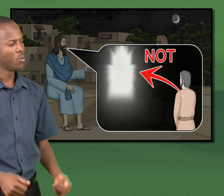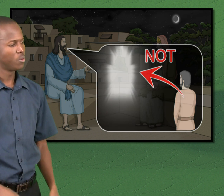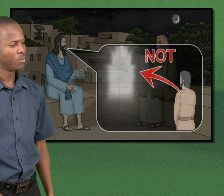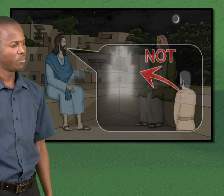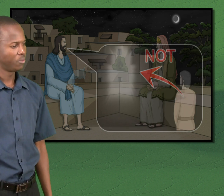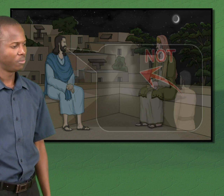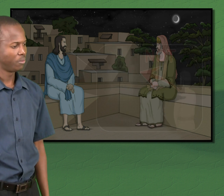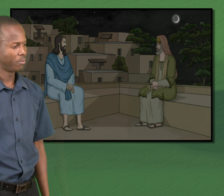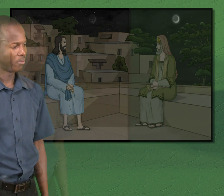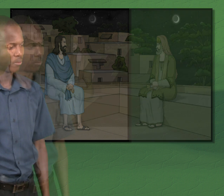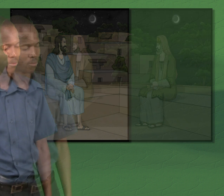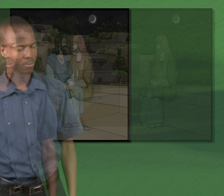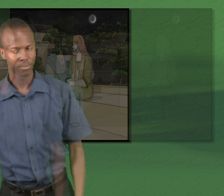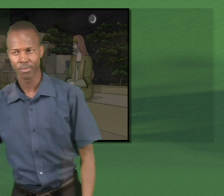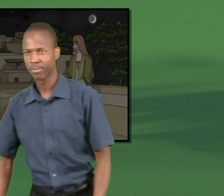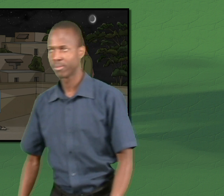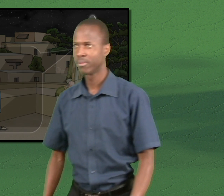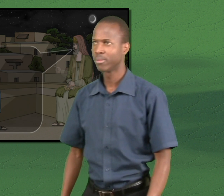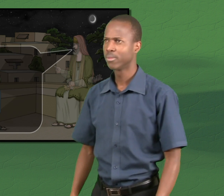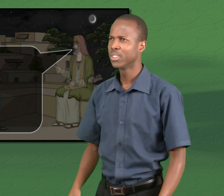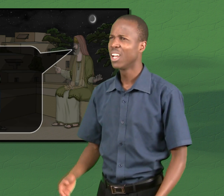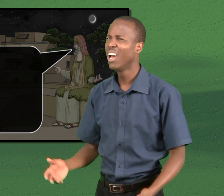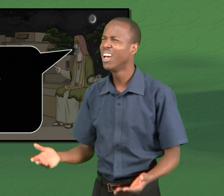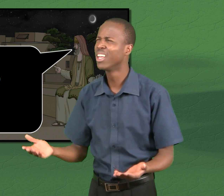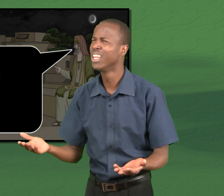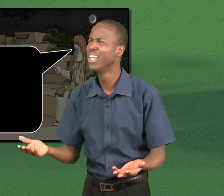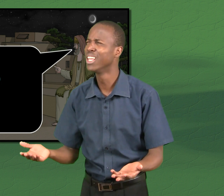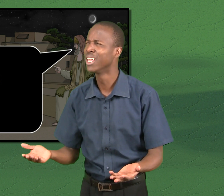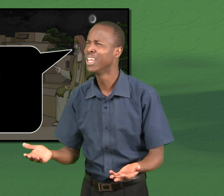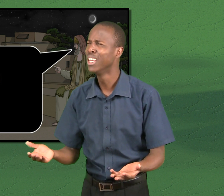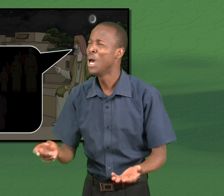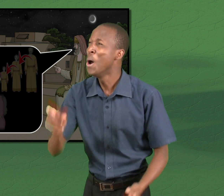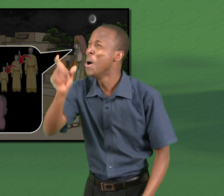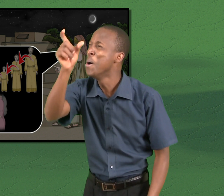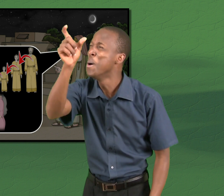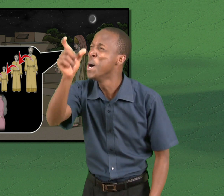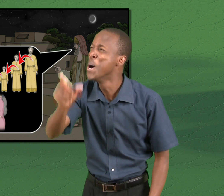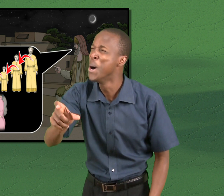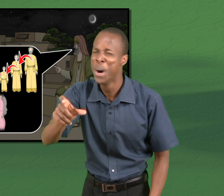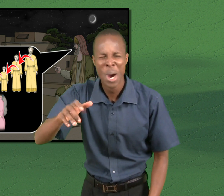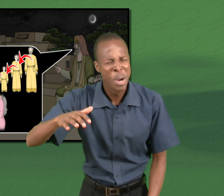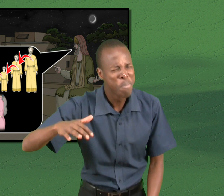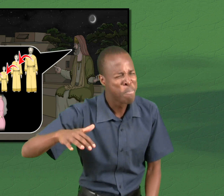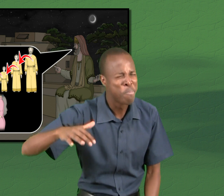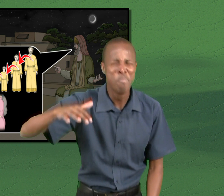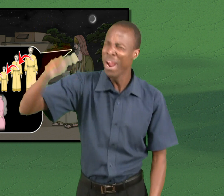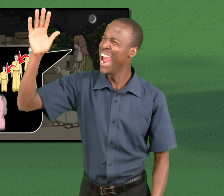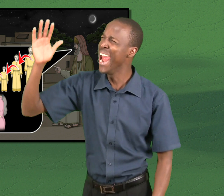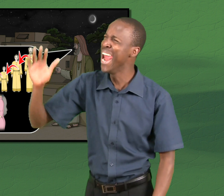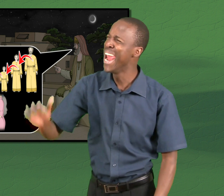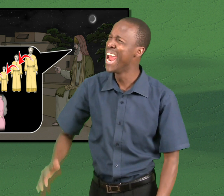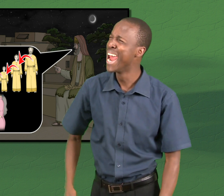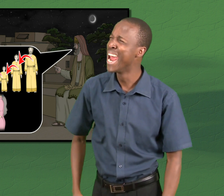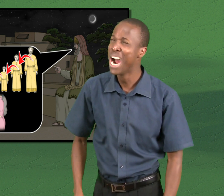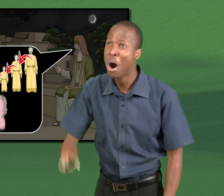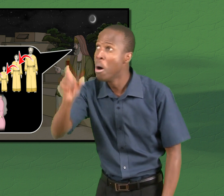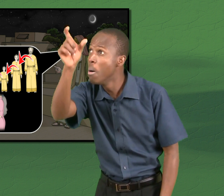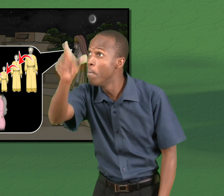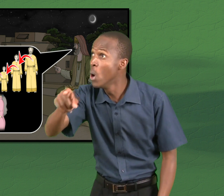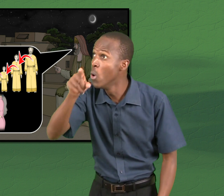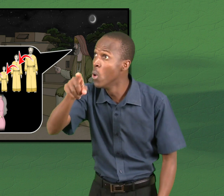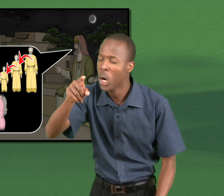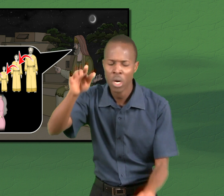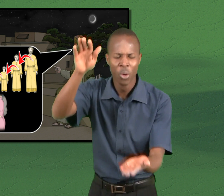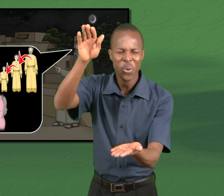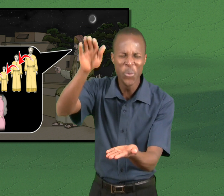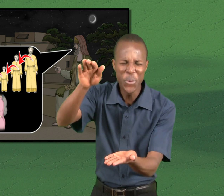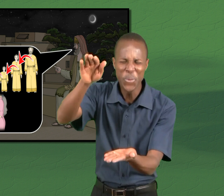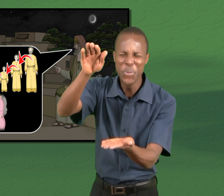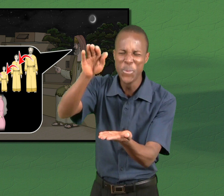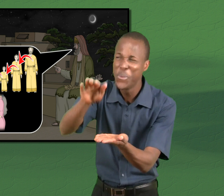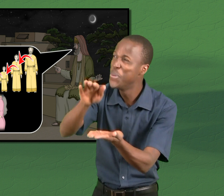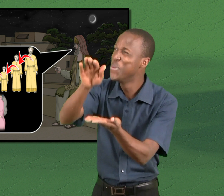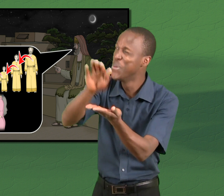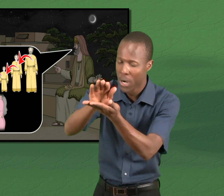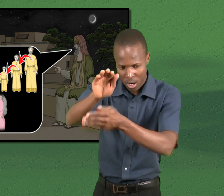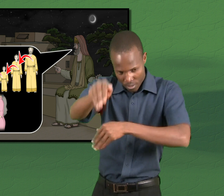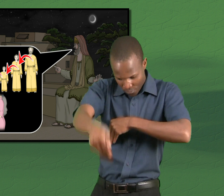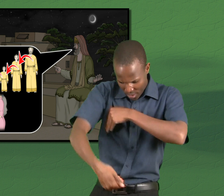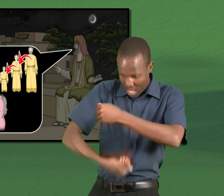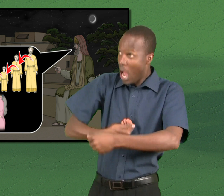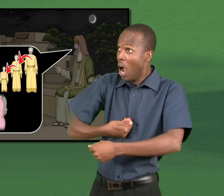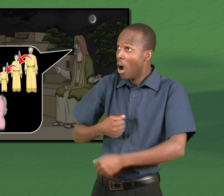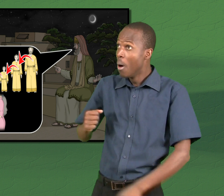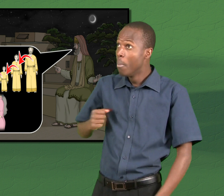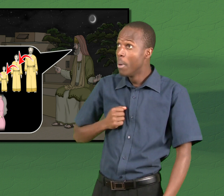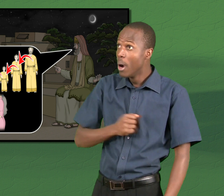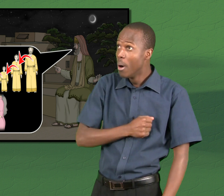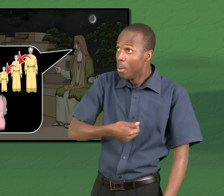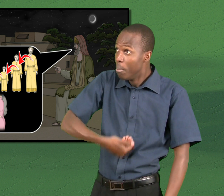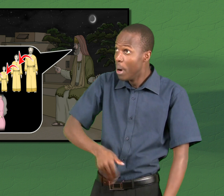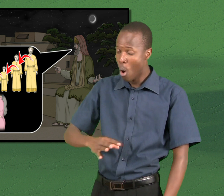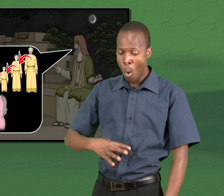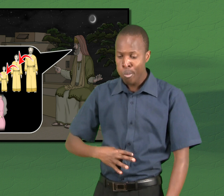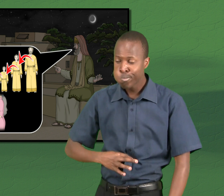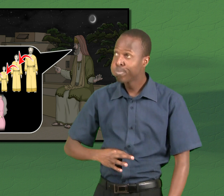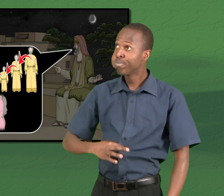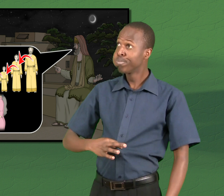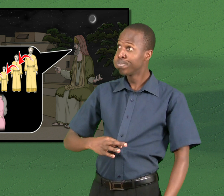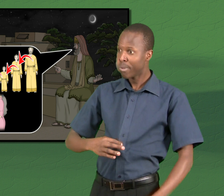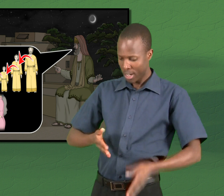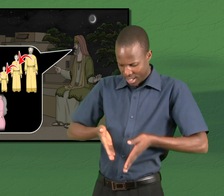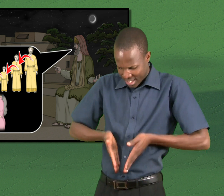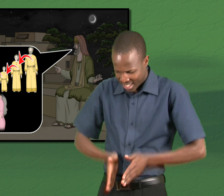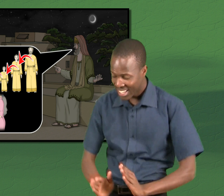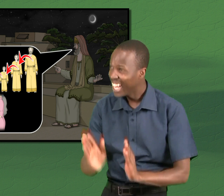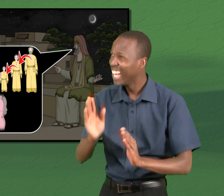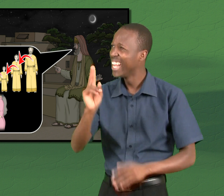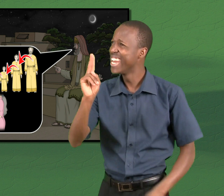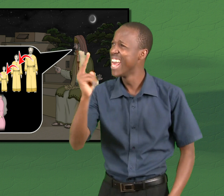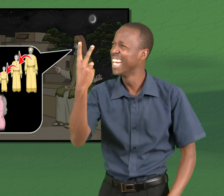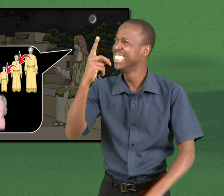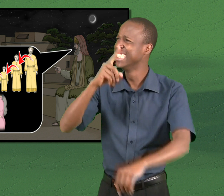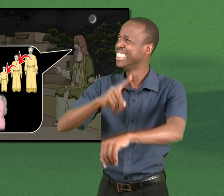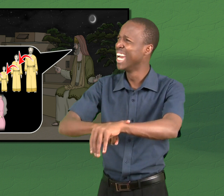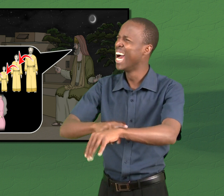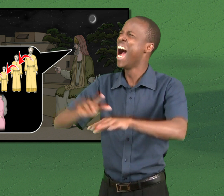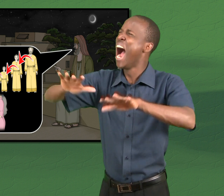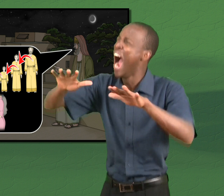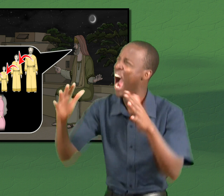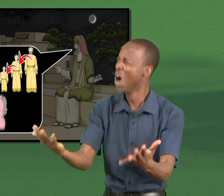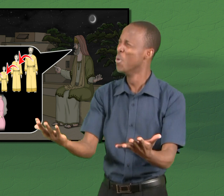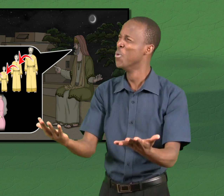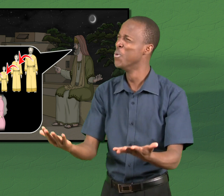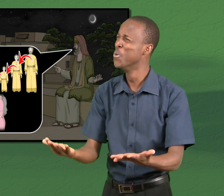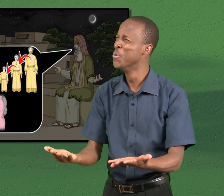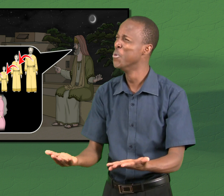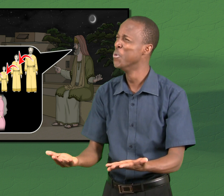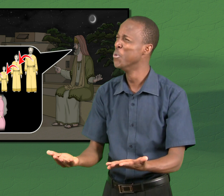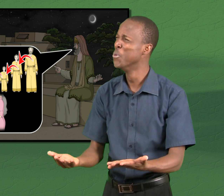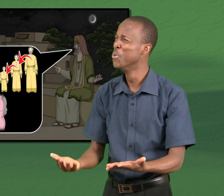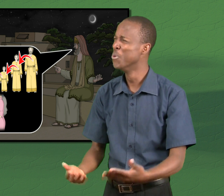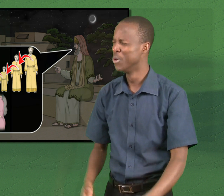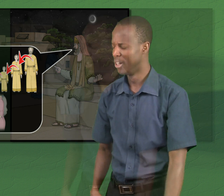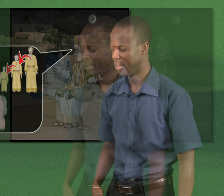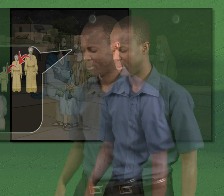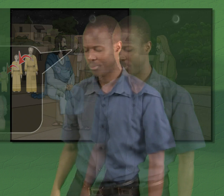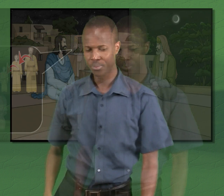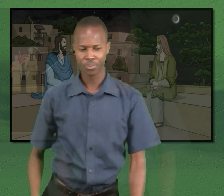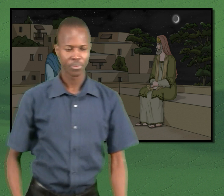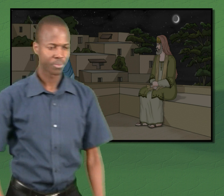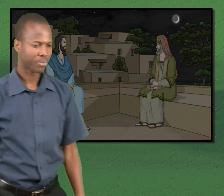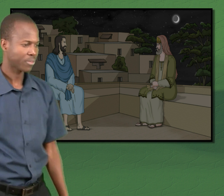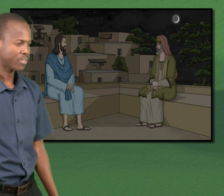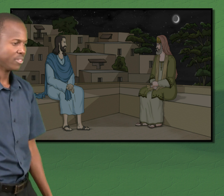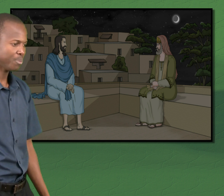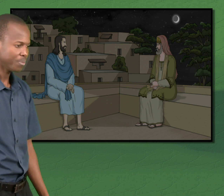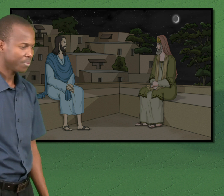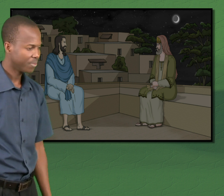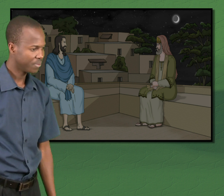“How can a man be born when he is old?” Nicodemus asked. “Can he enter his mother’s womb a second time to be born?”